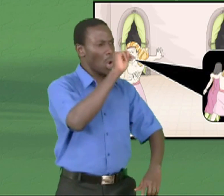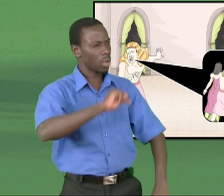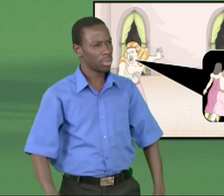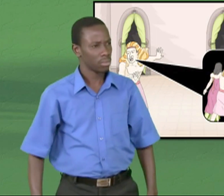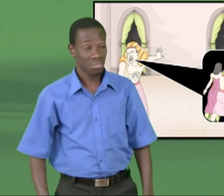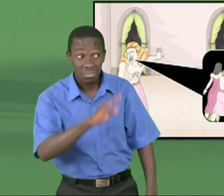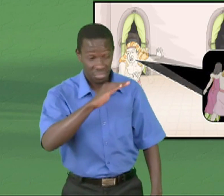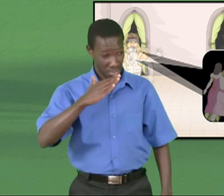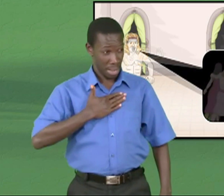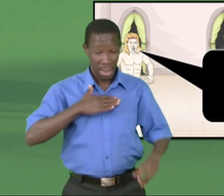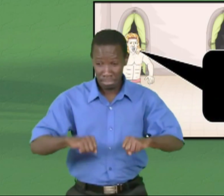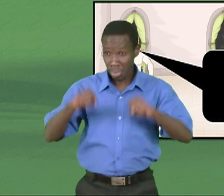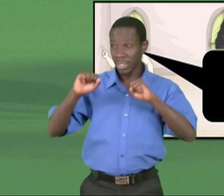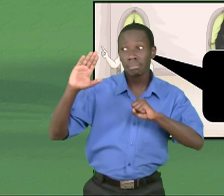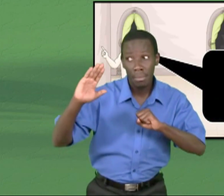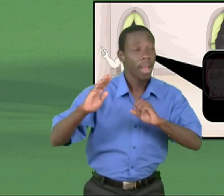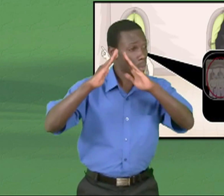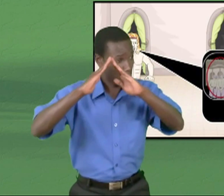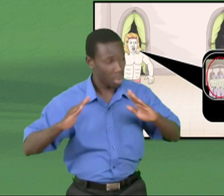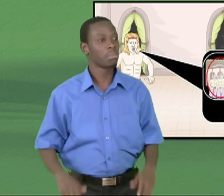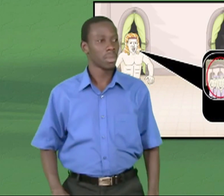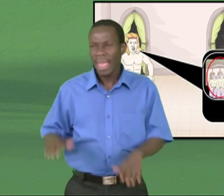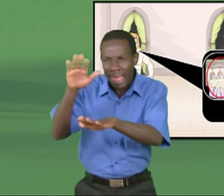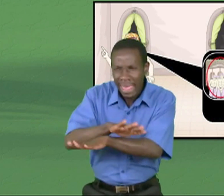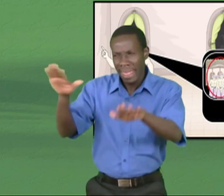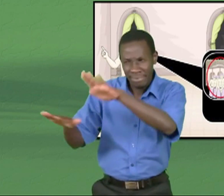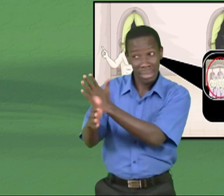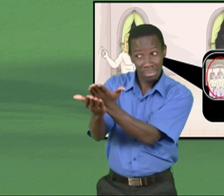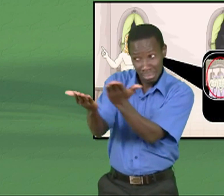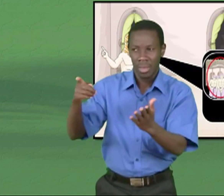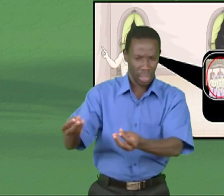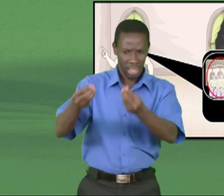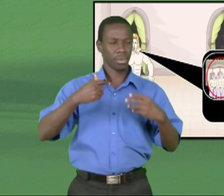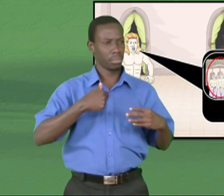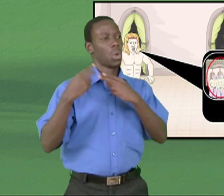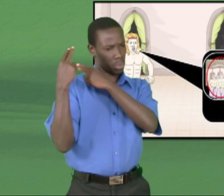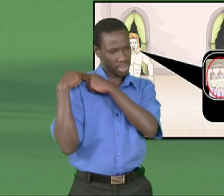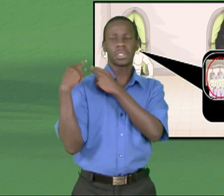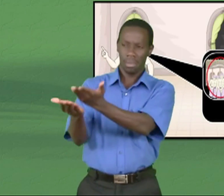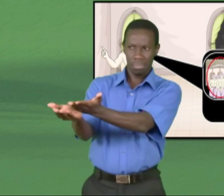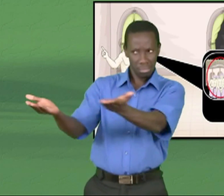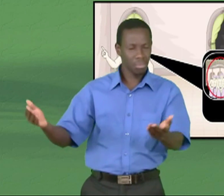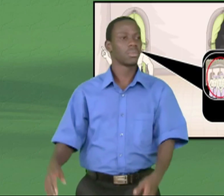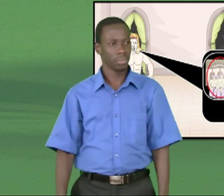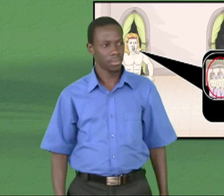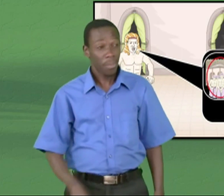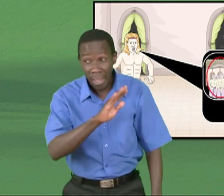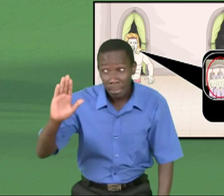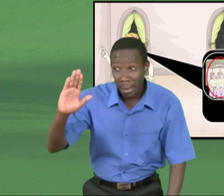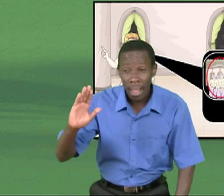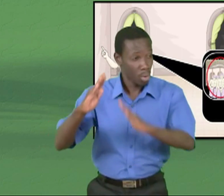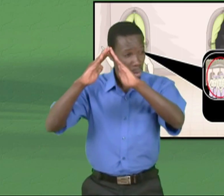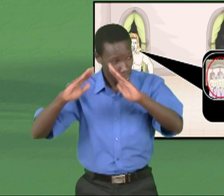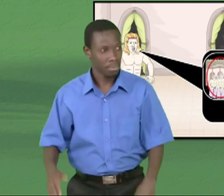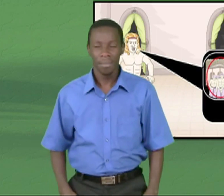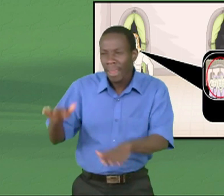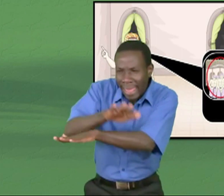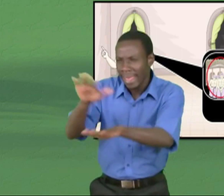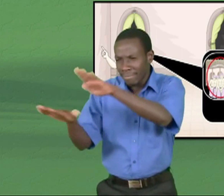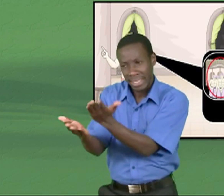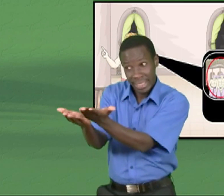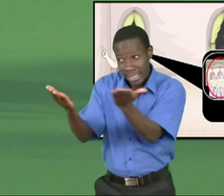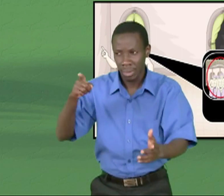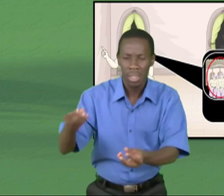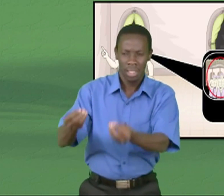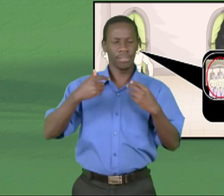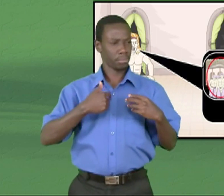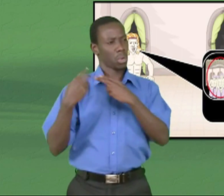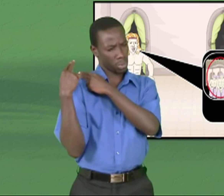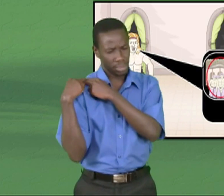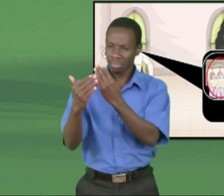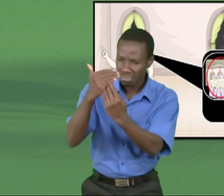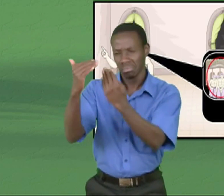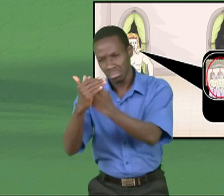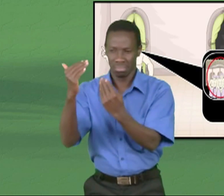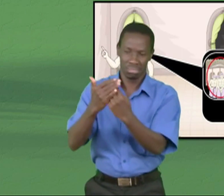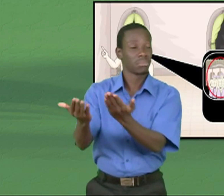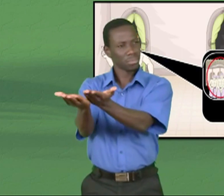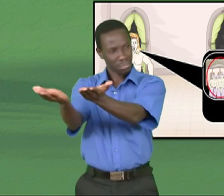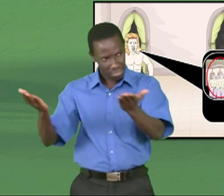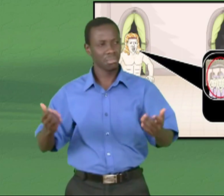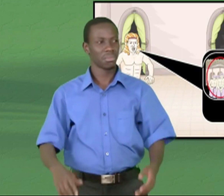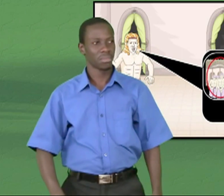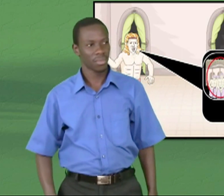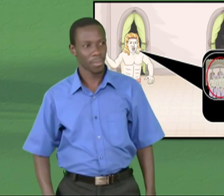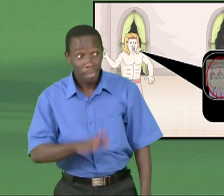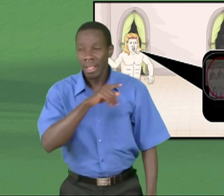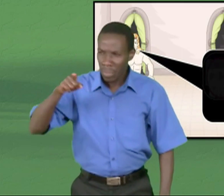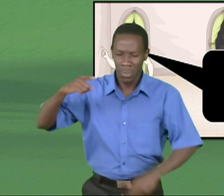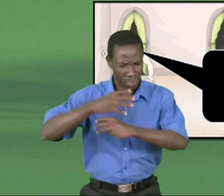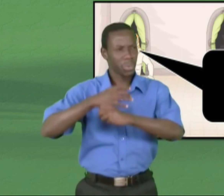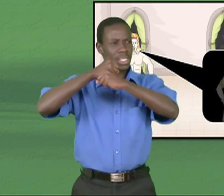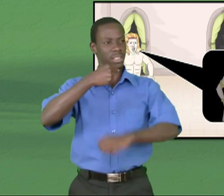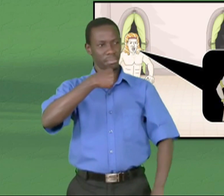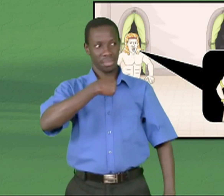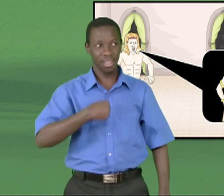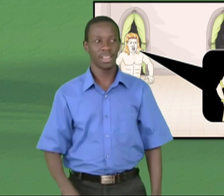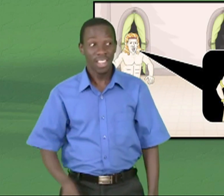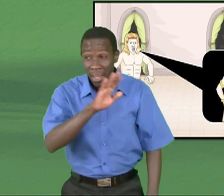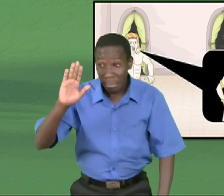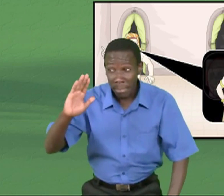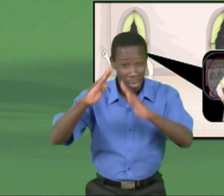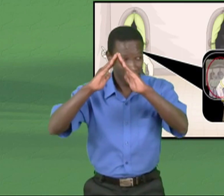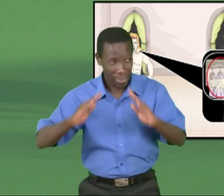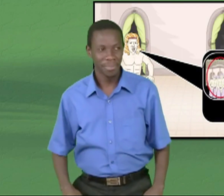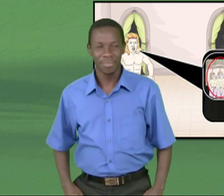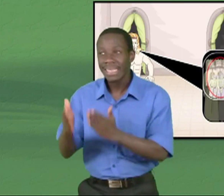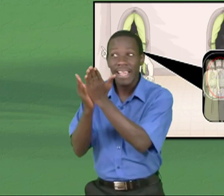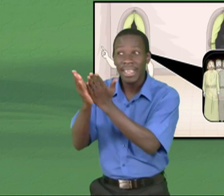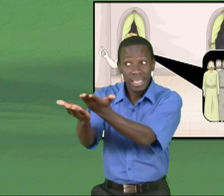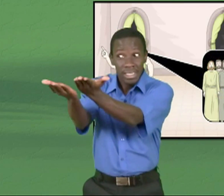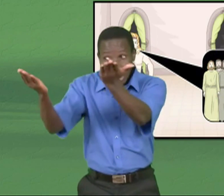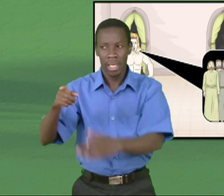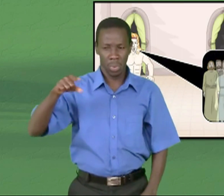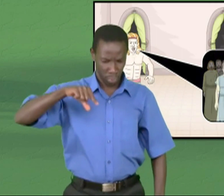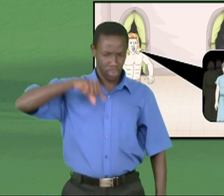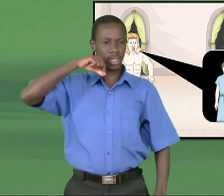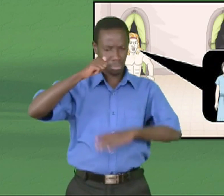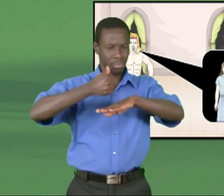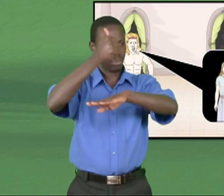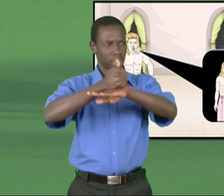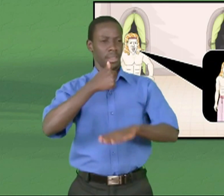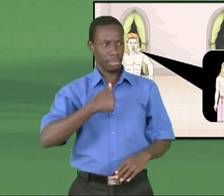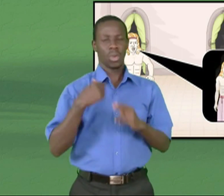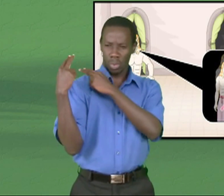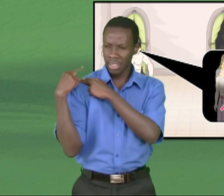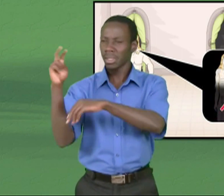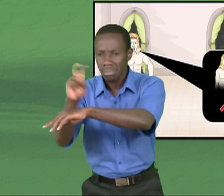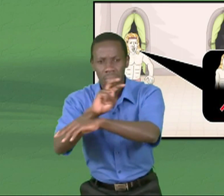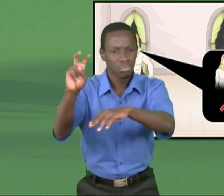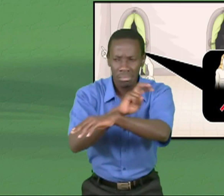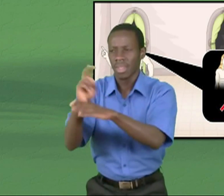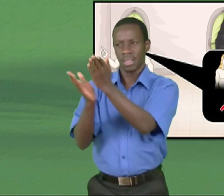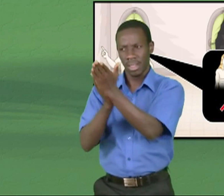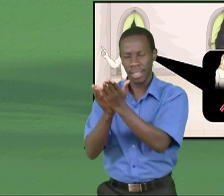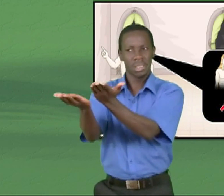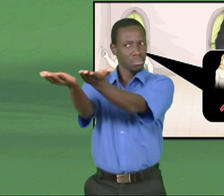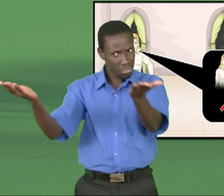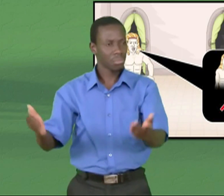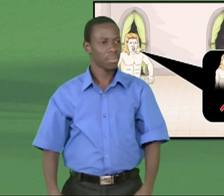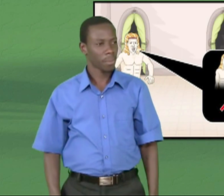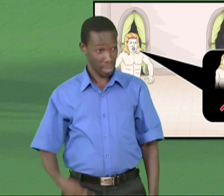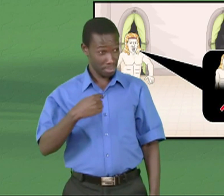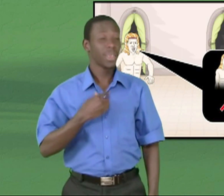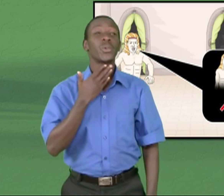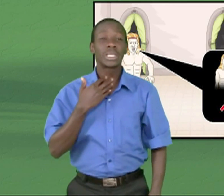“Look,” he said to his master’s wife, “with me here, my master does not concern himself with anything in his house, and he has entrusted everything he owns to my care.